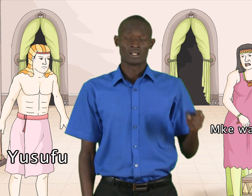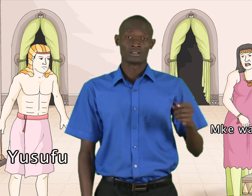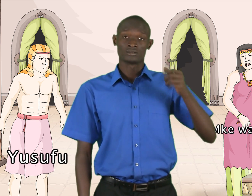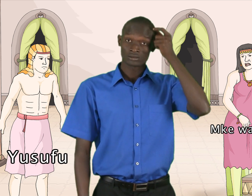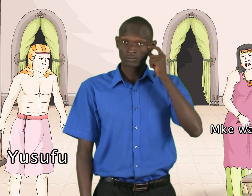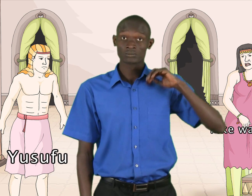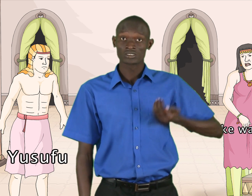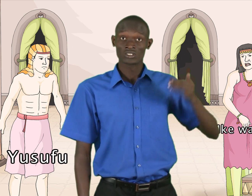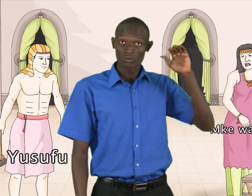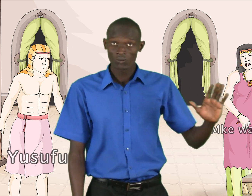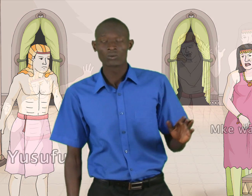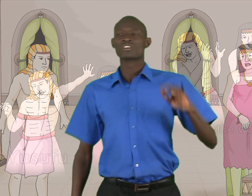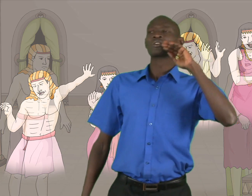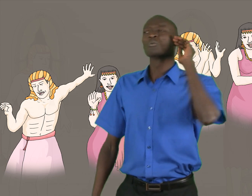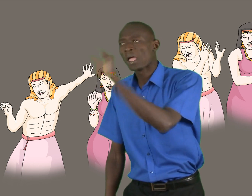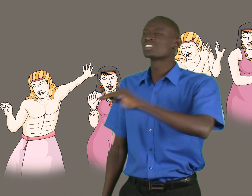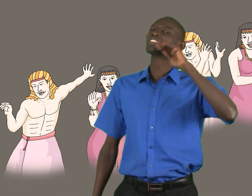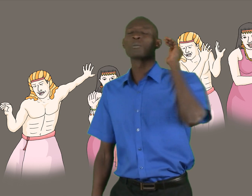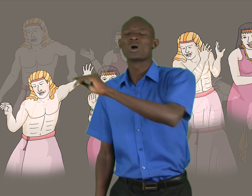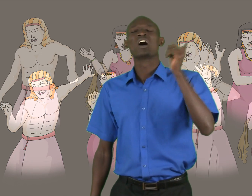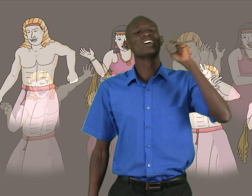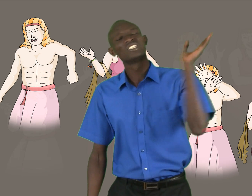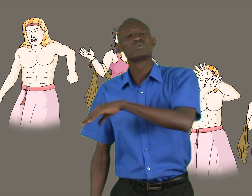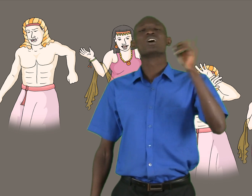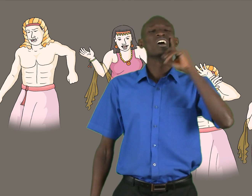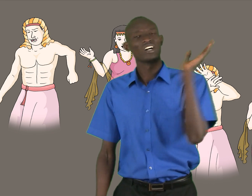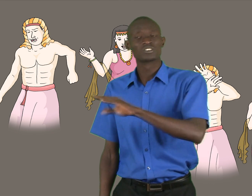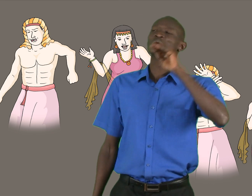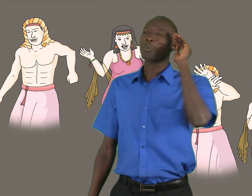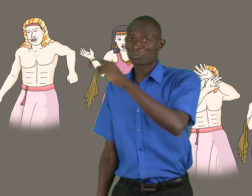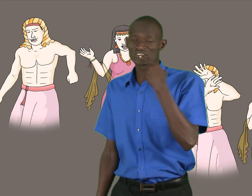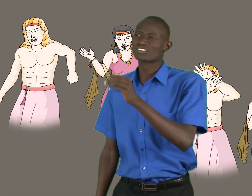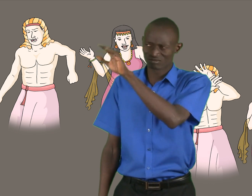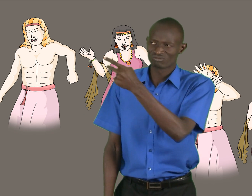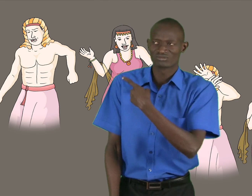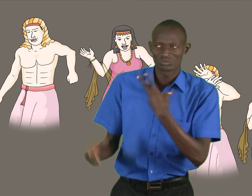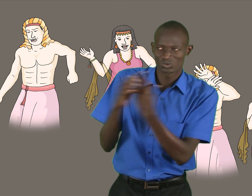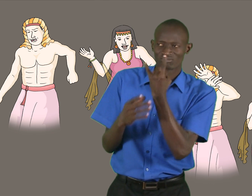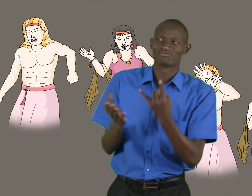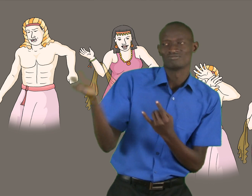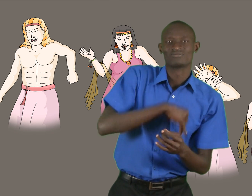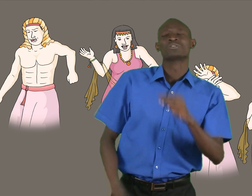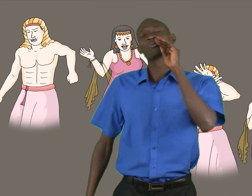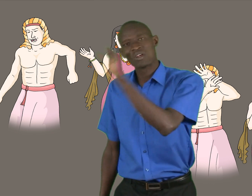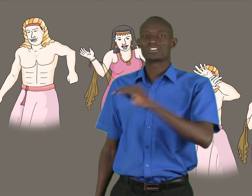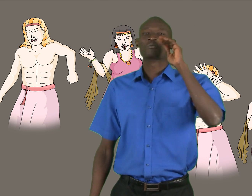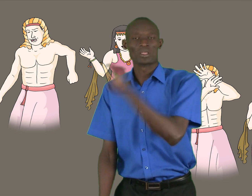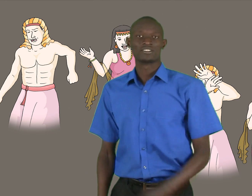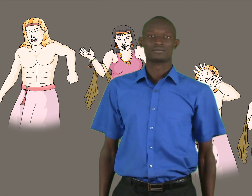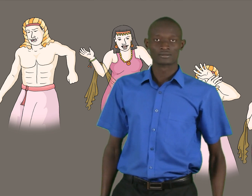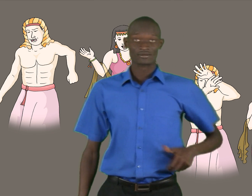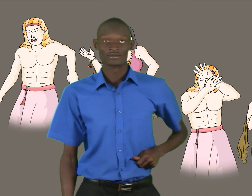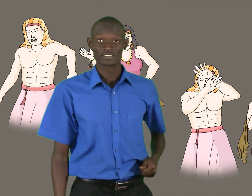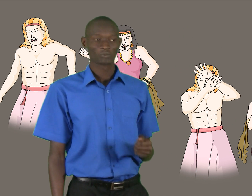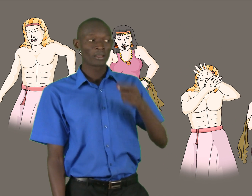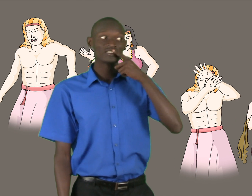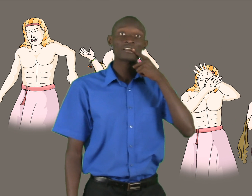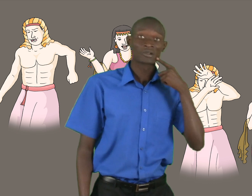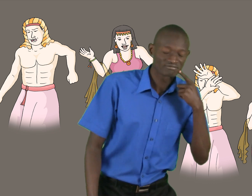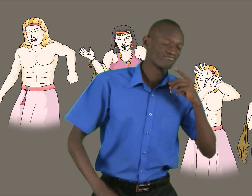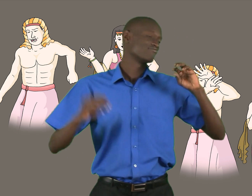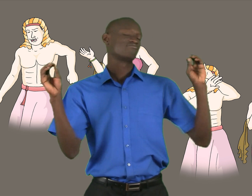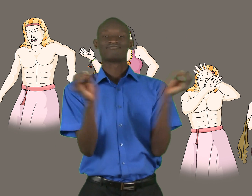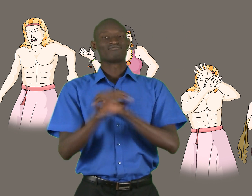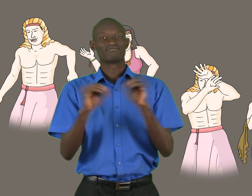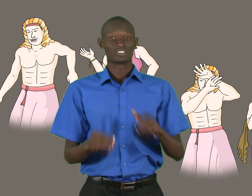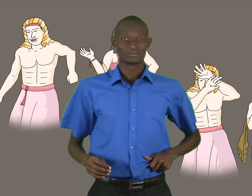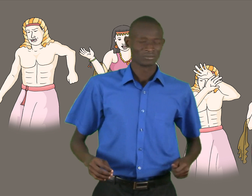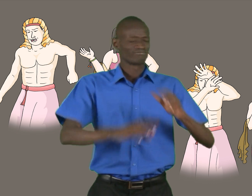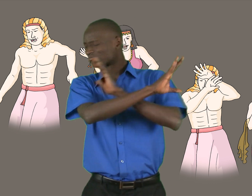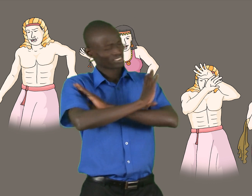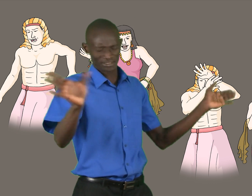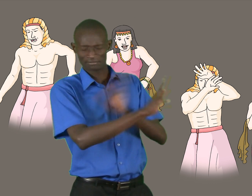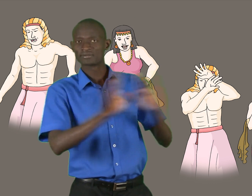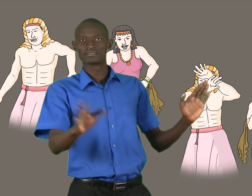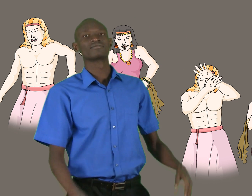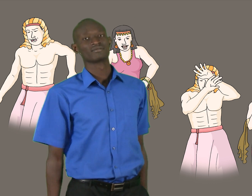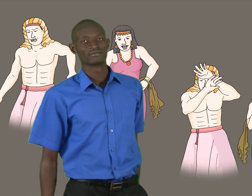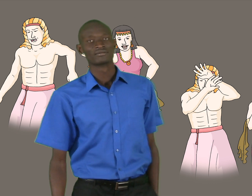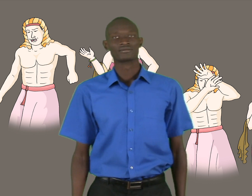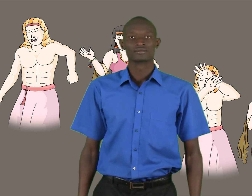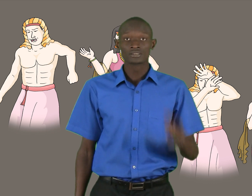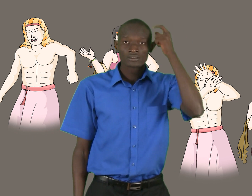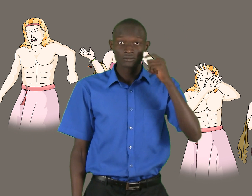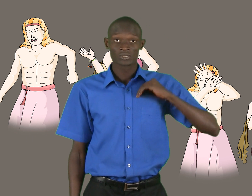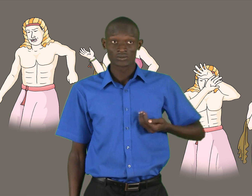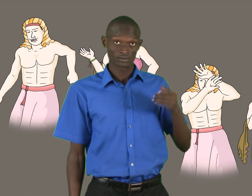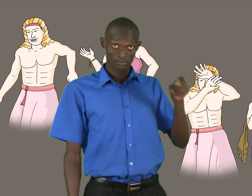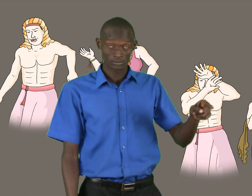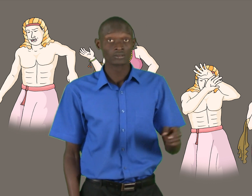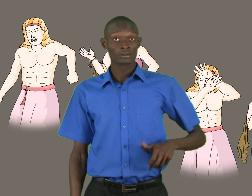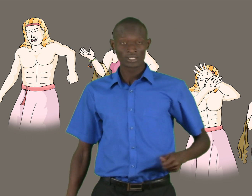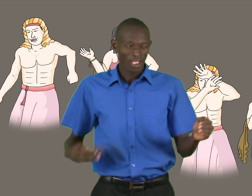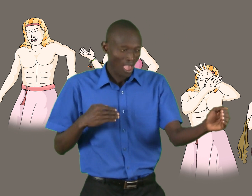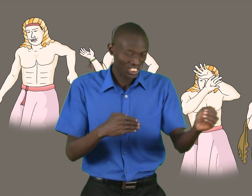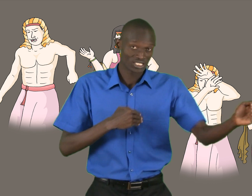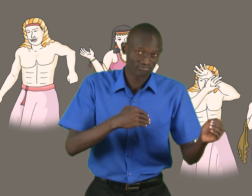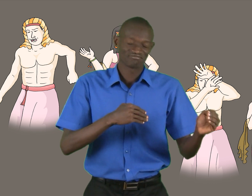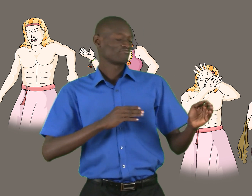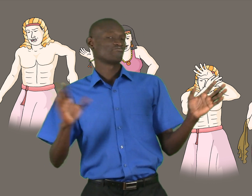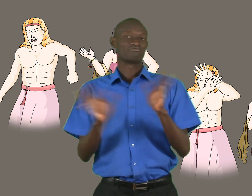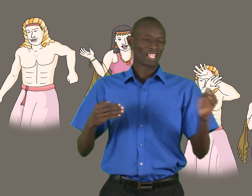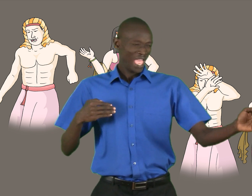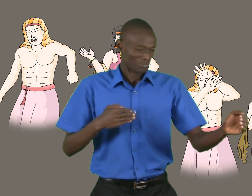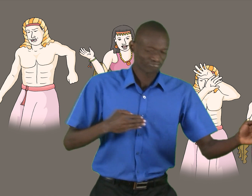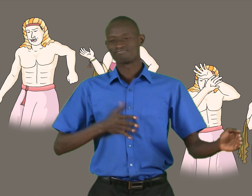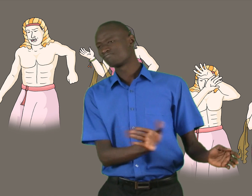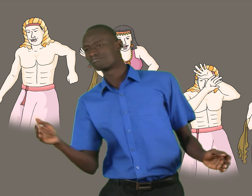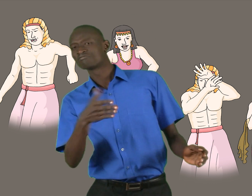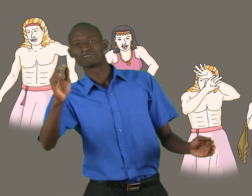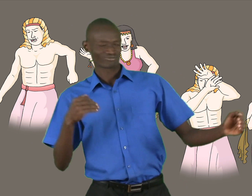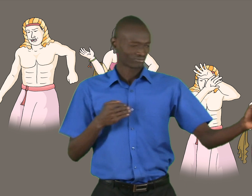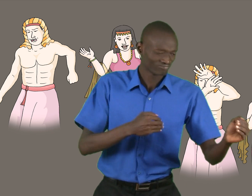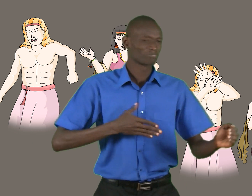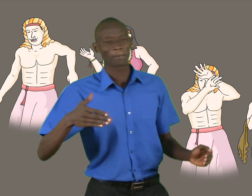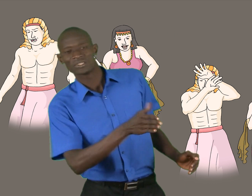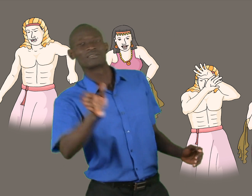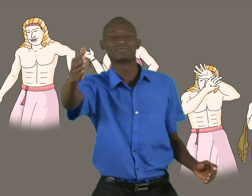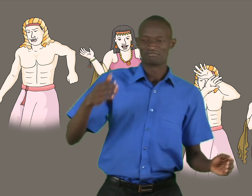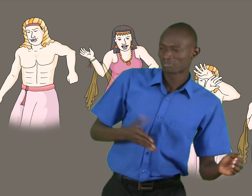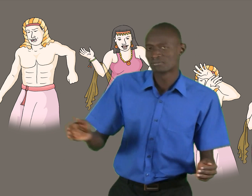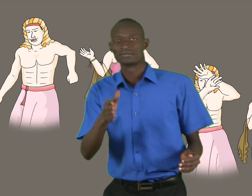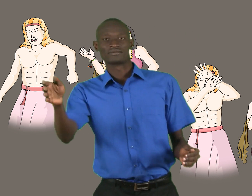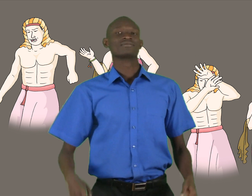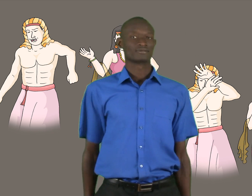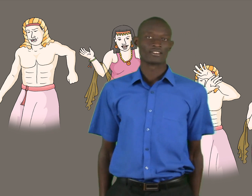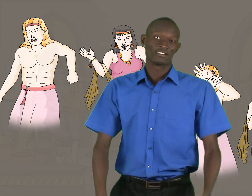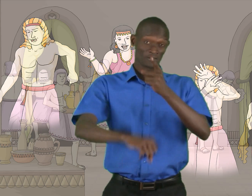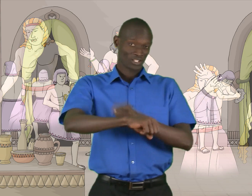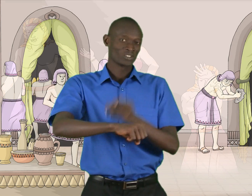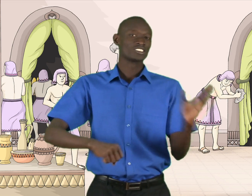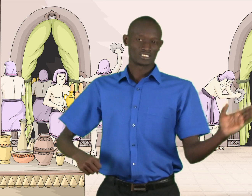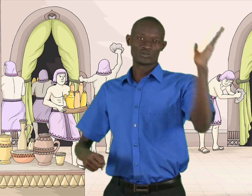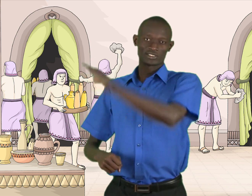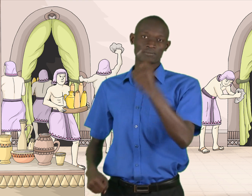Although Potiphar’s wife spoke to Joseph day after day, he refused to go to bed with her or even be near her.